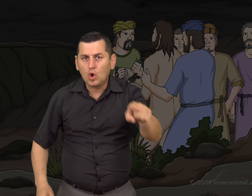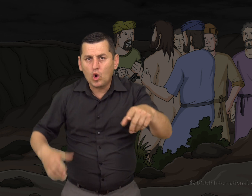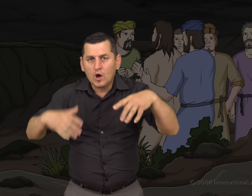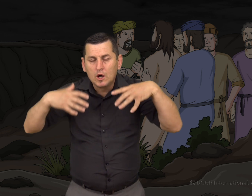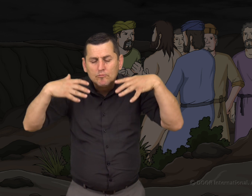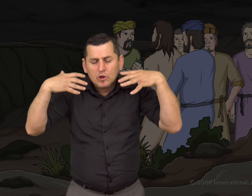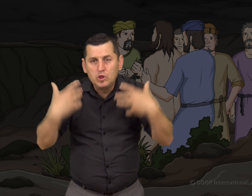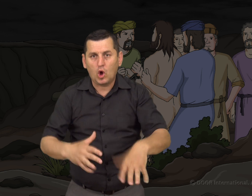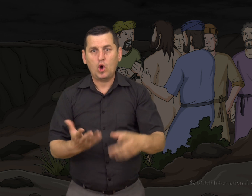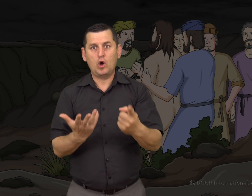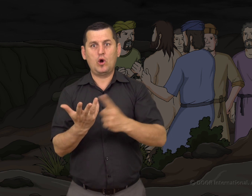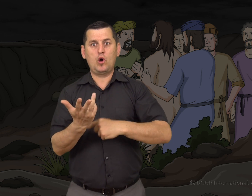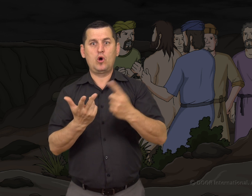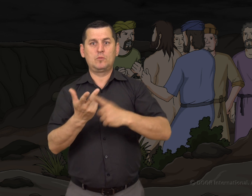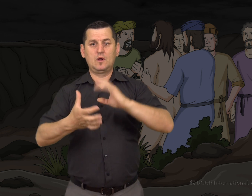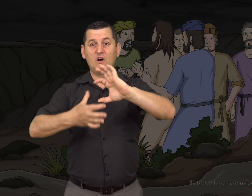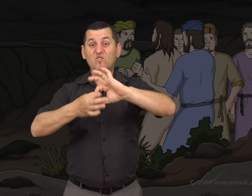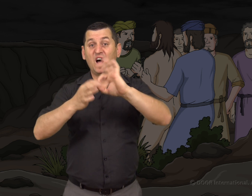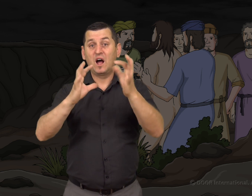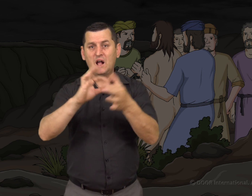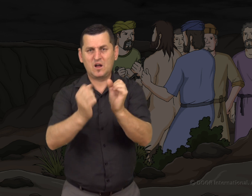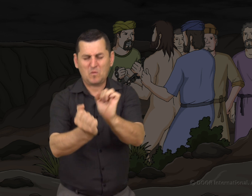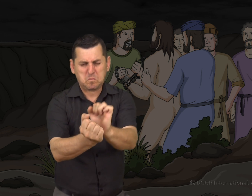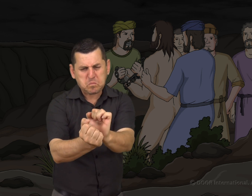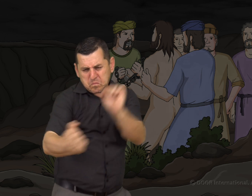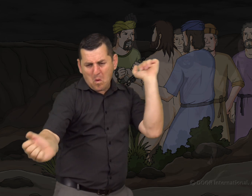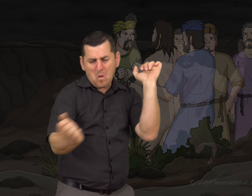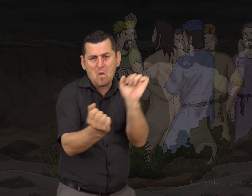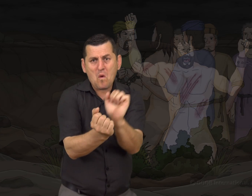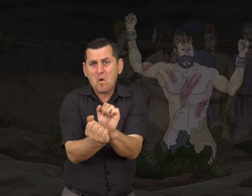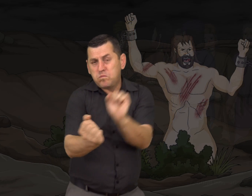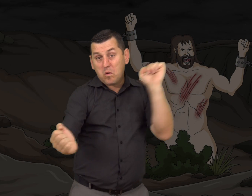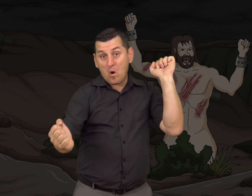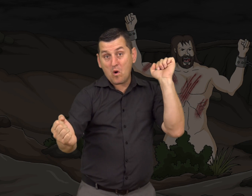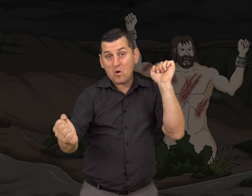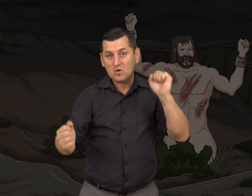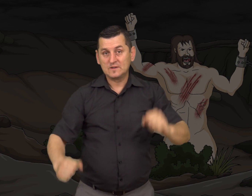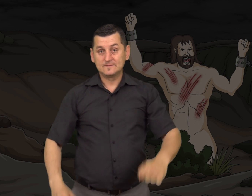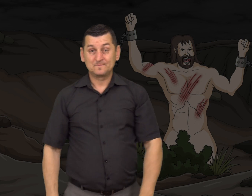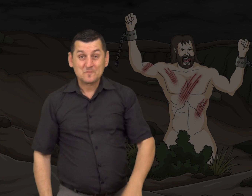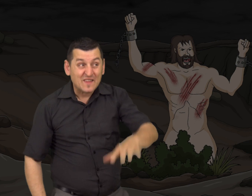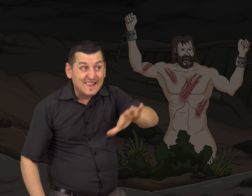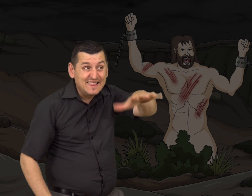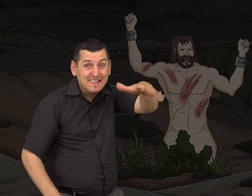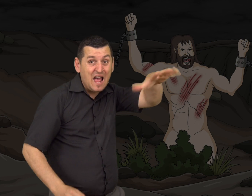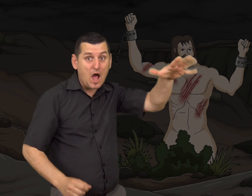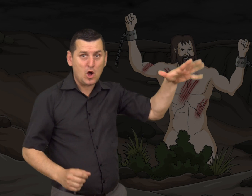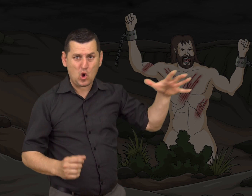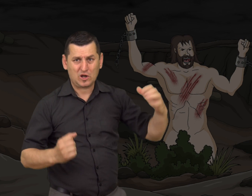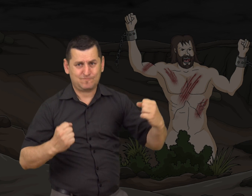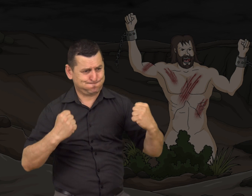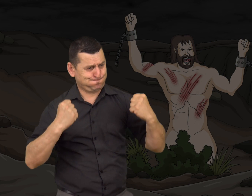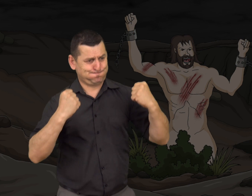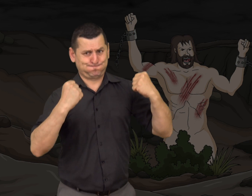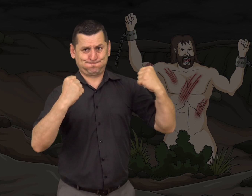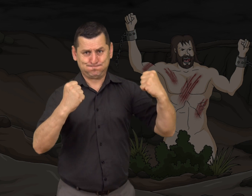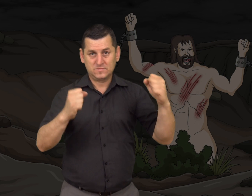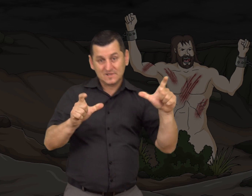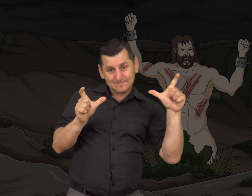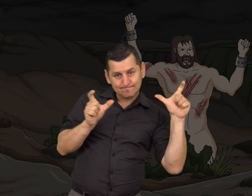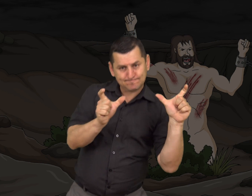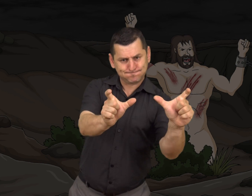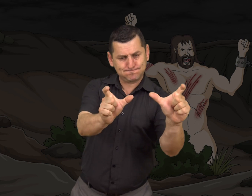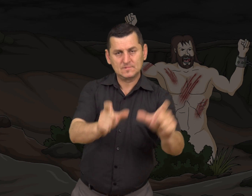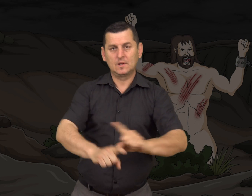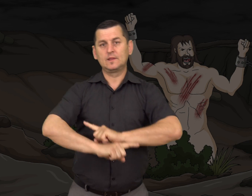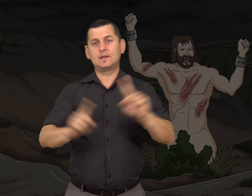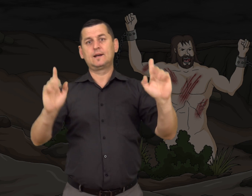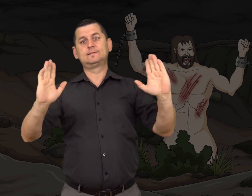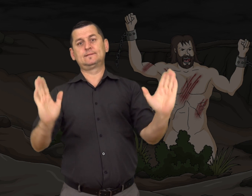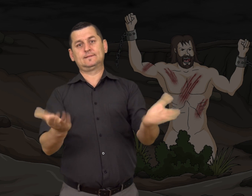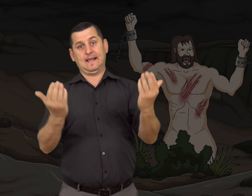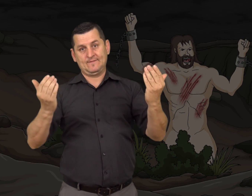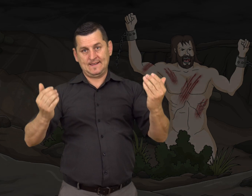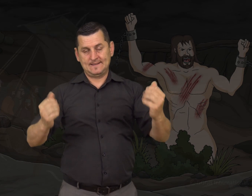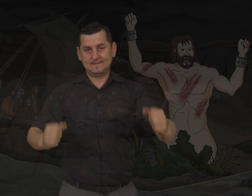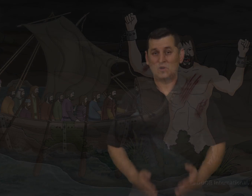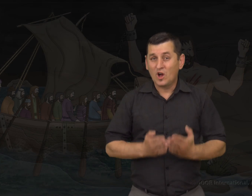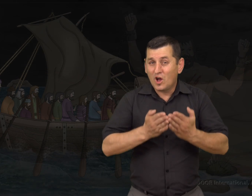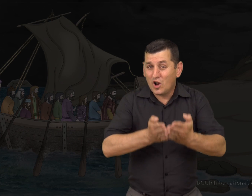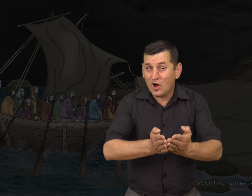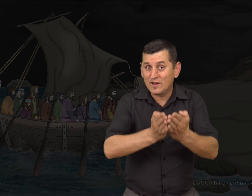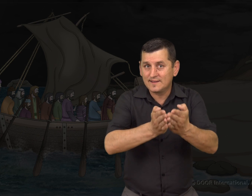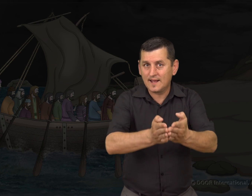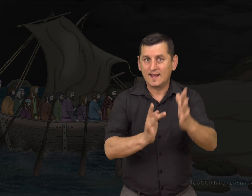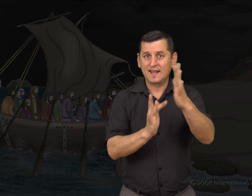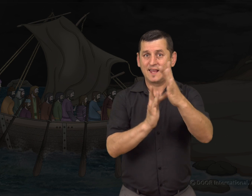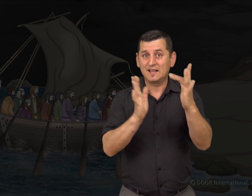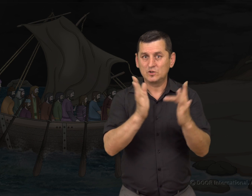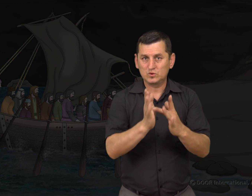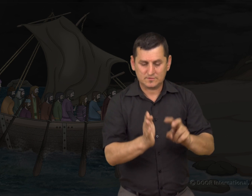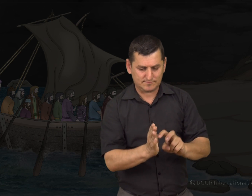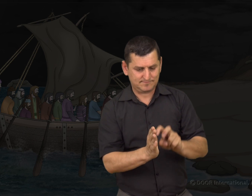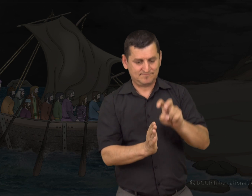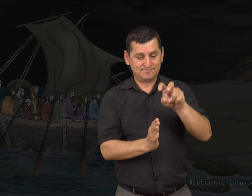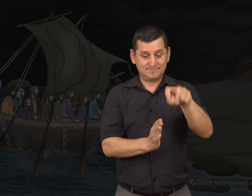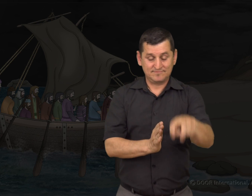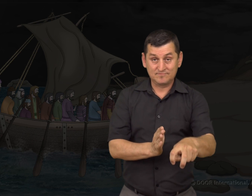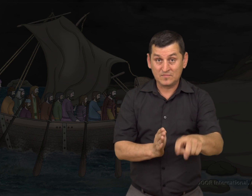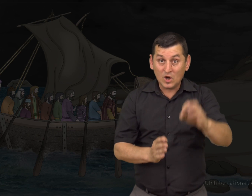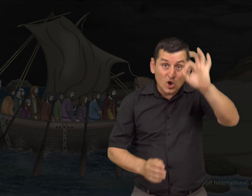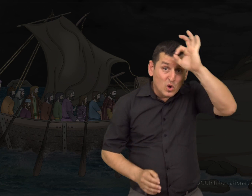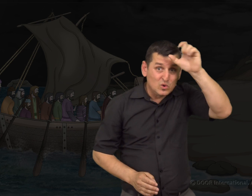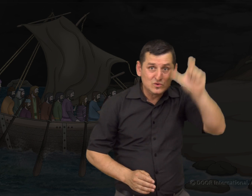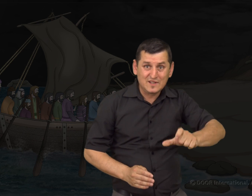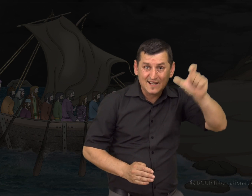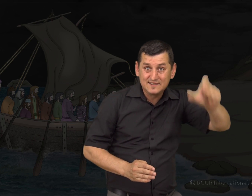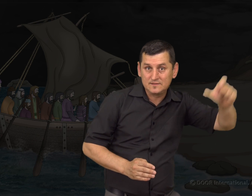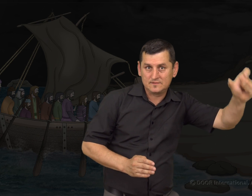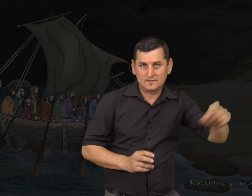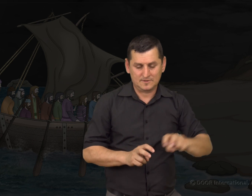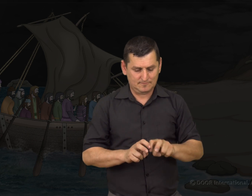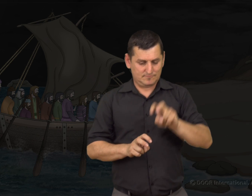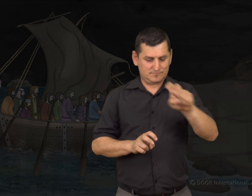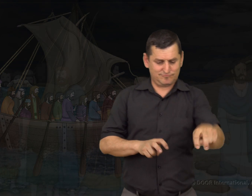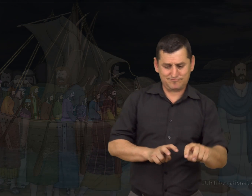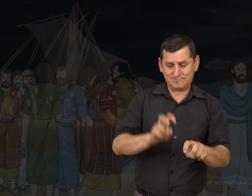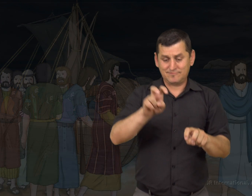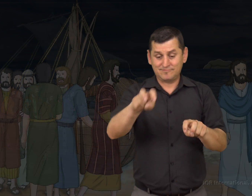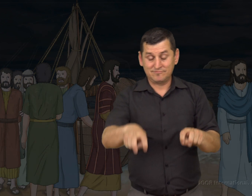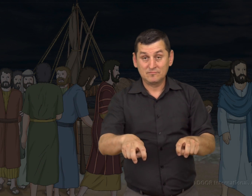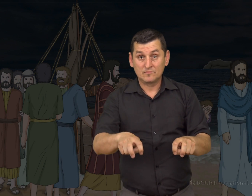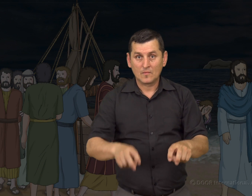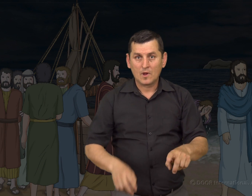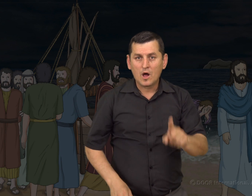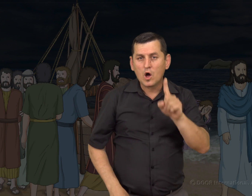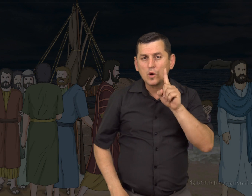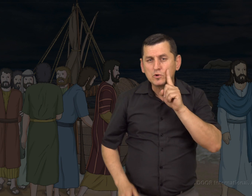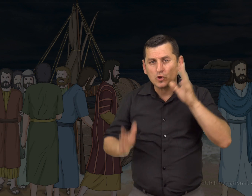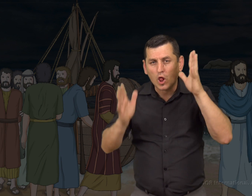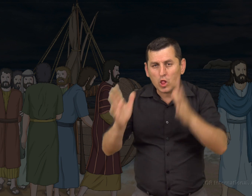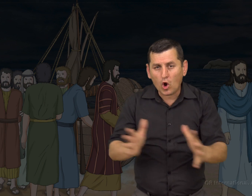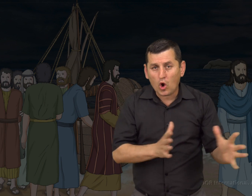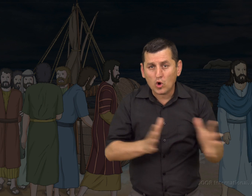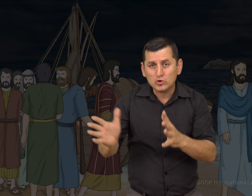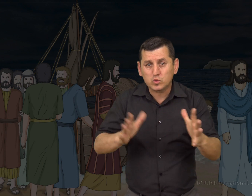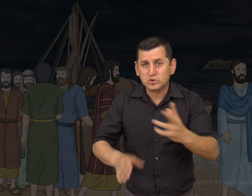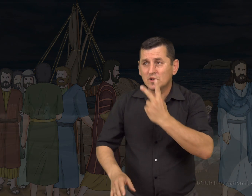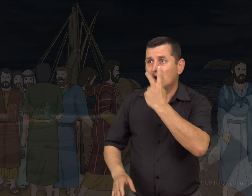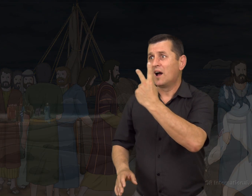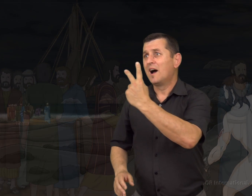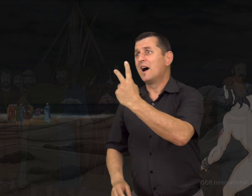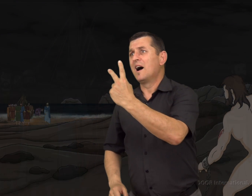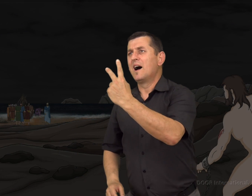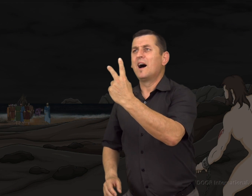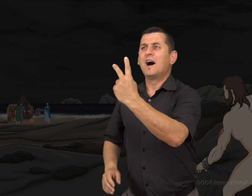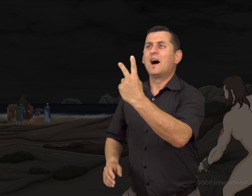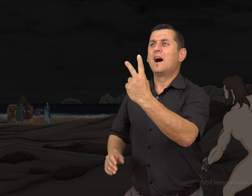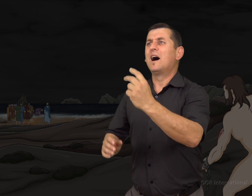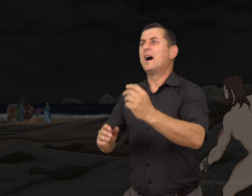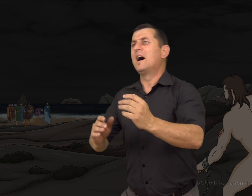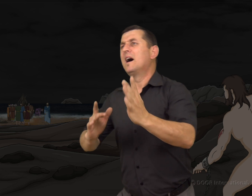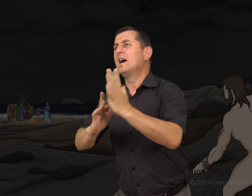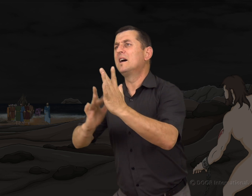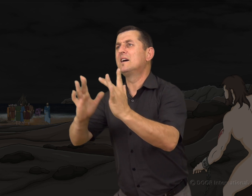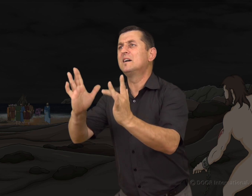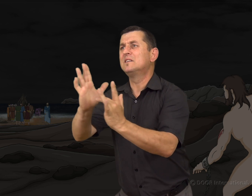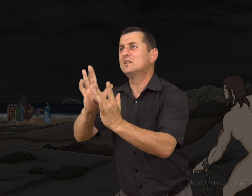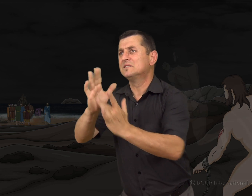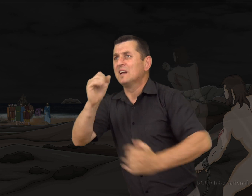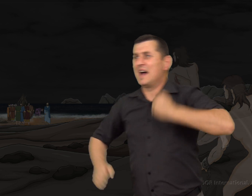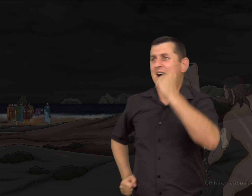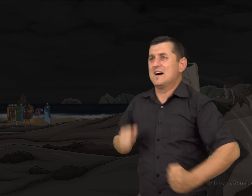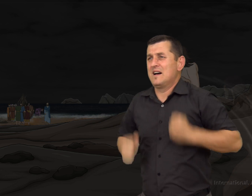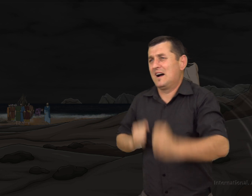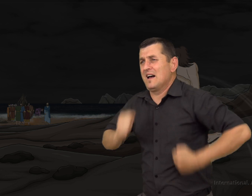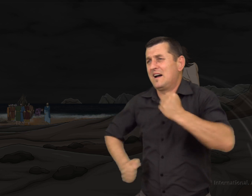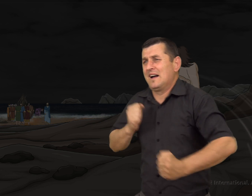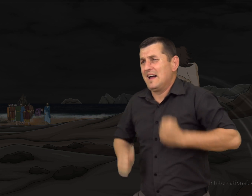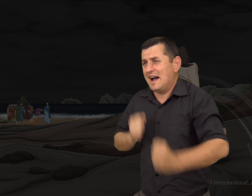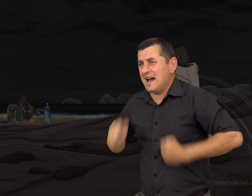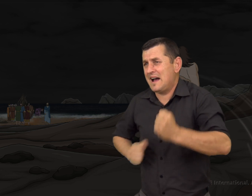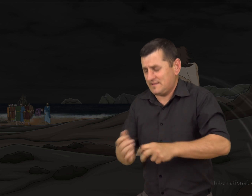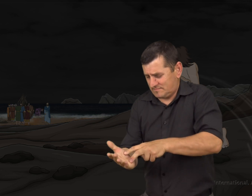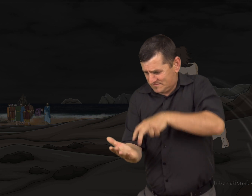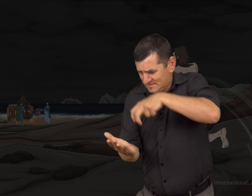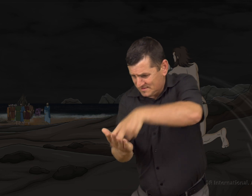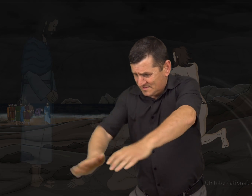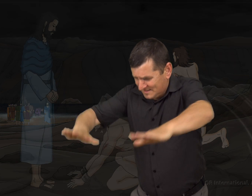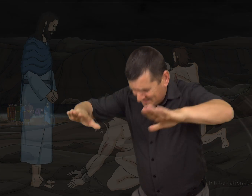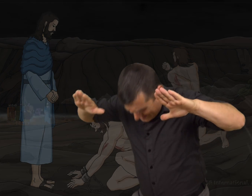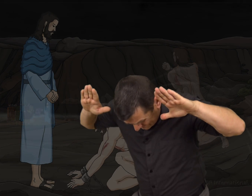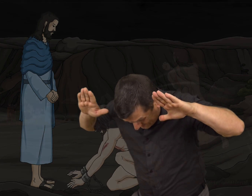Now there was no one with the strength to subdue him. Night and day in the tombs and in the mountains he kept crying out and cutting himself with stones.